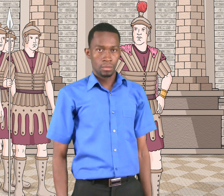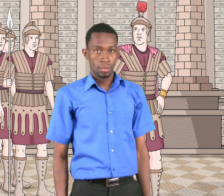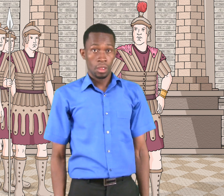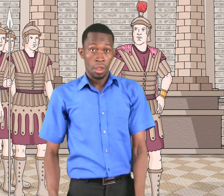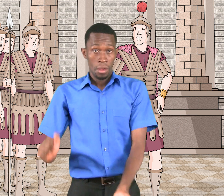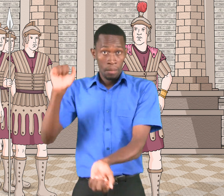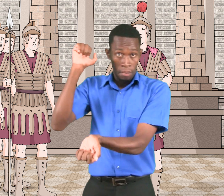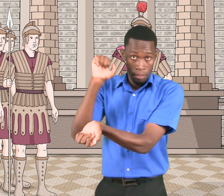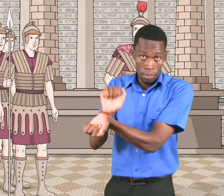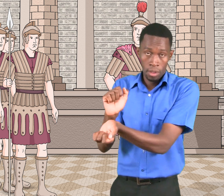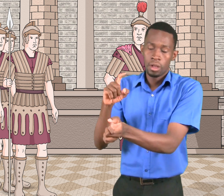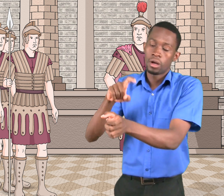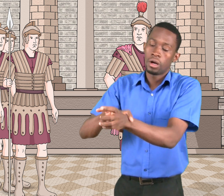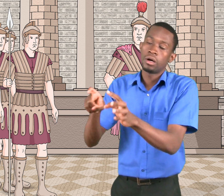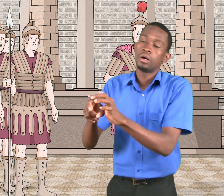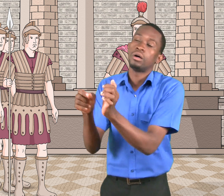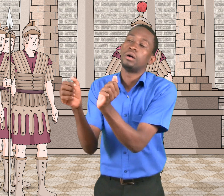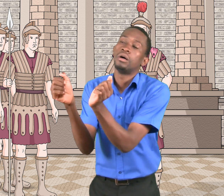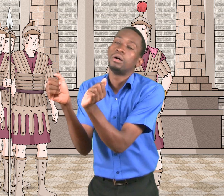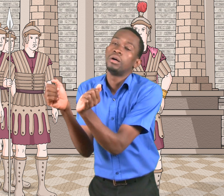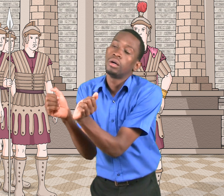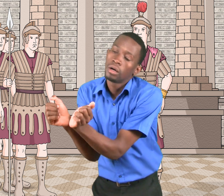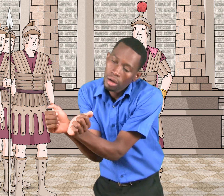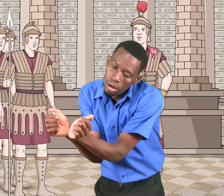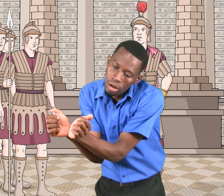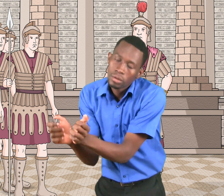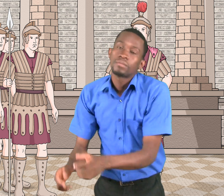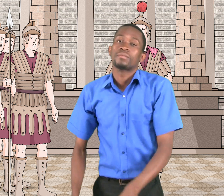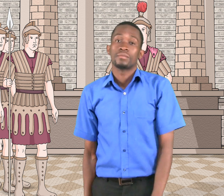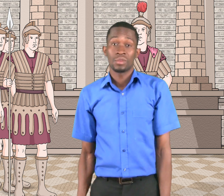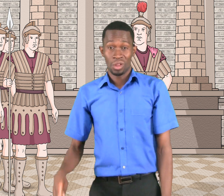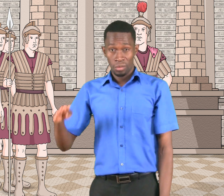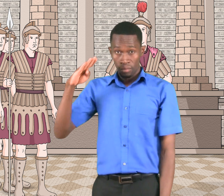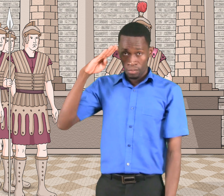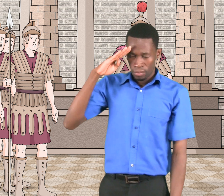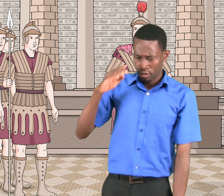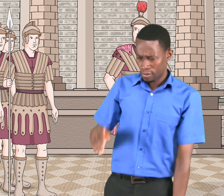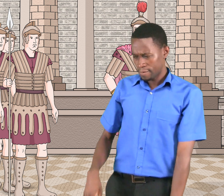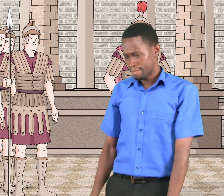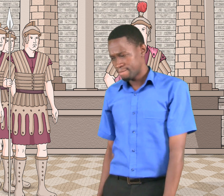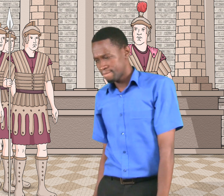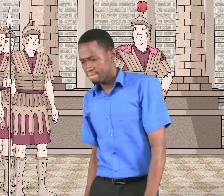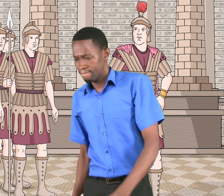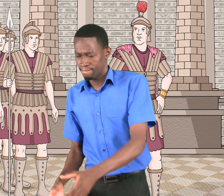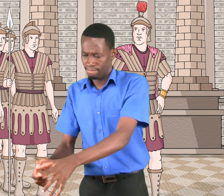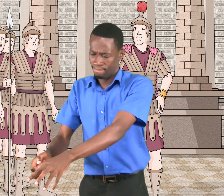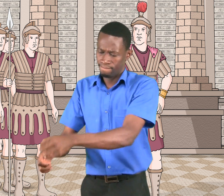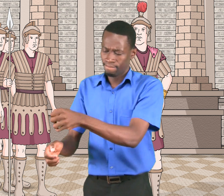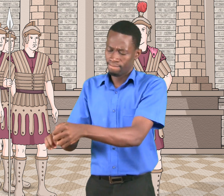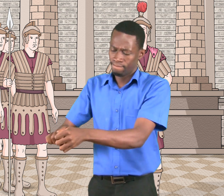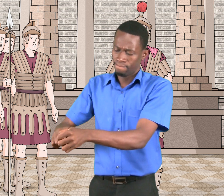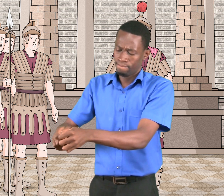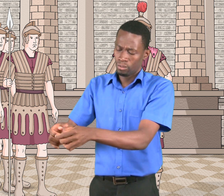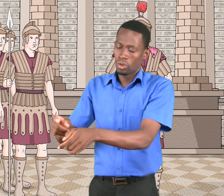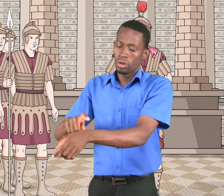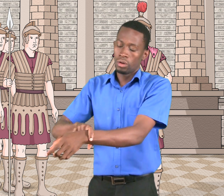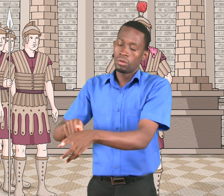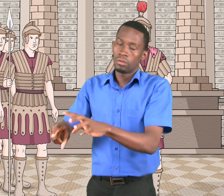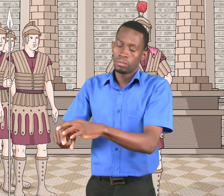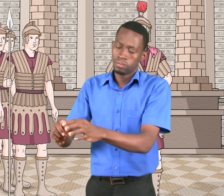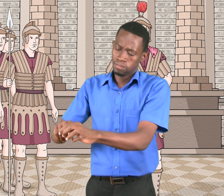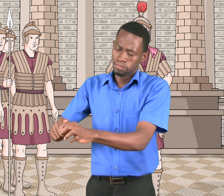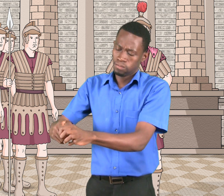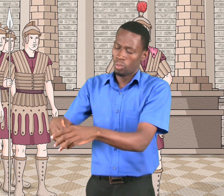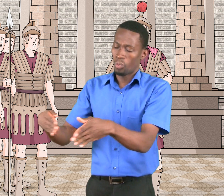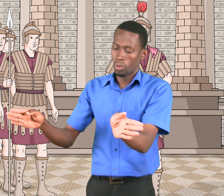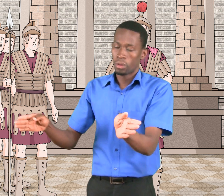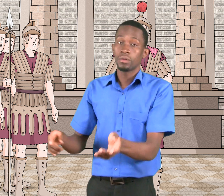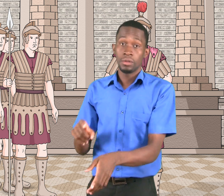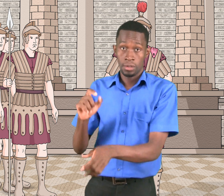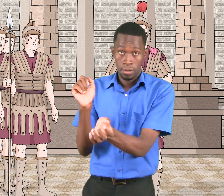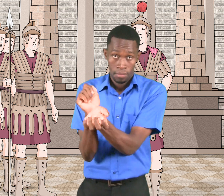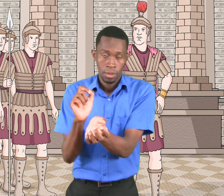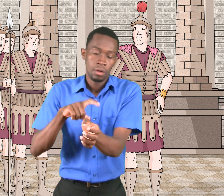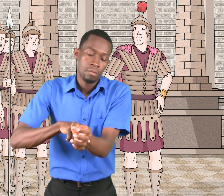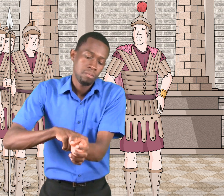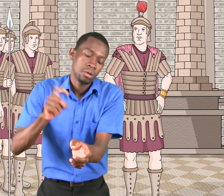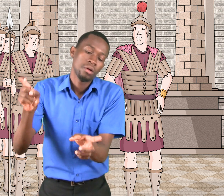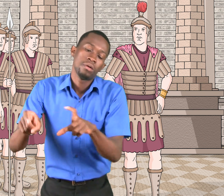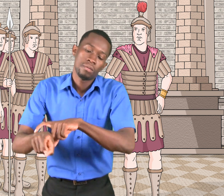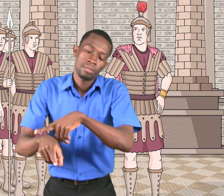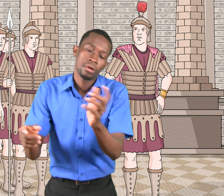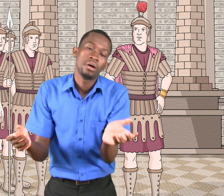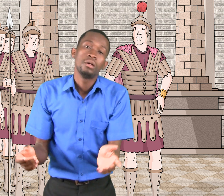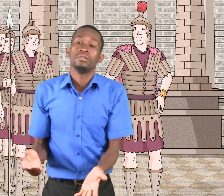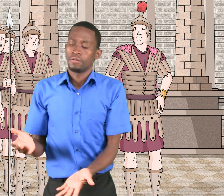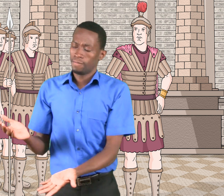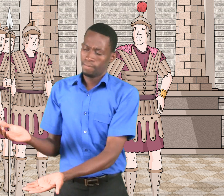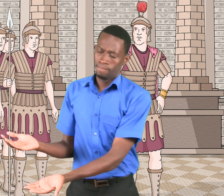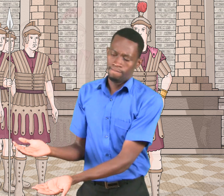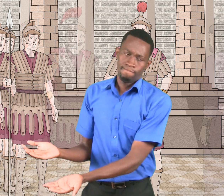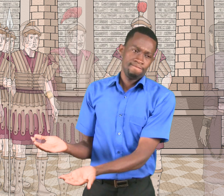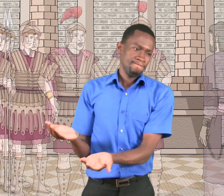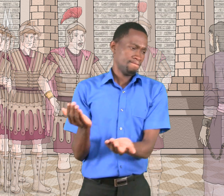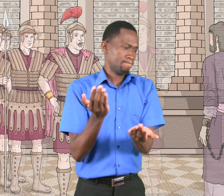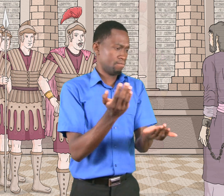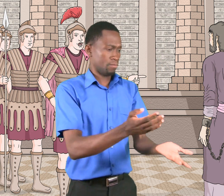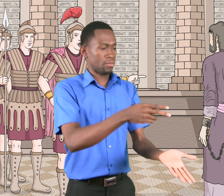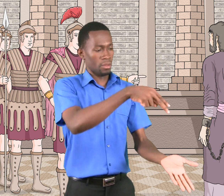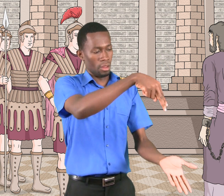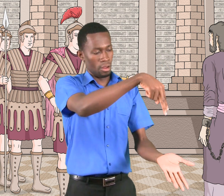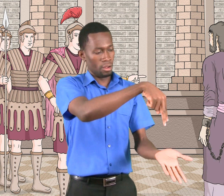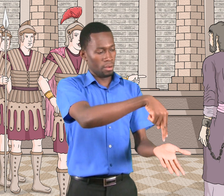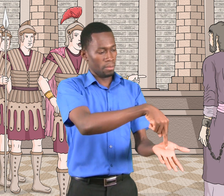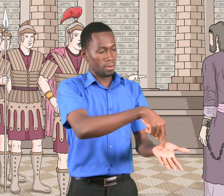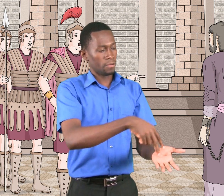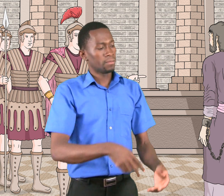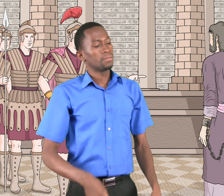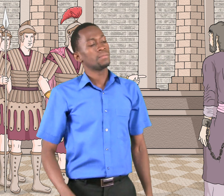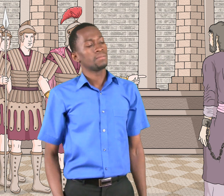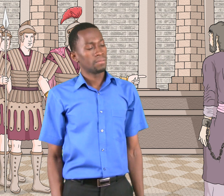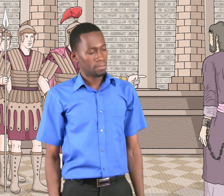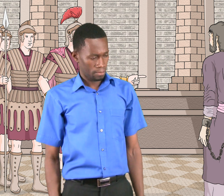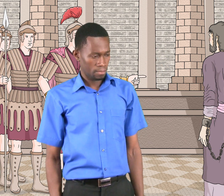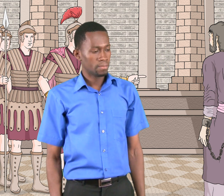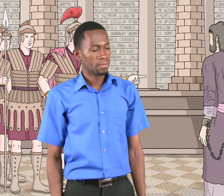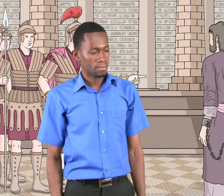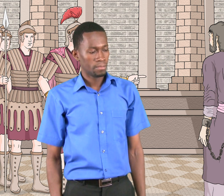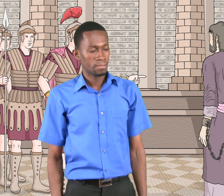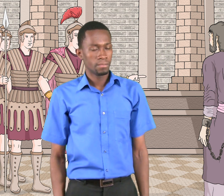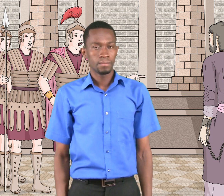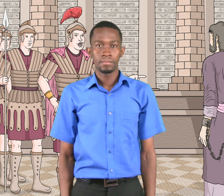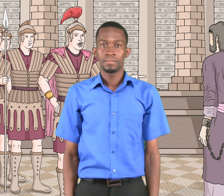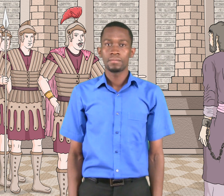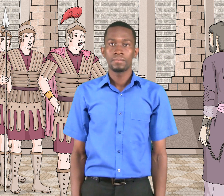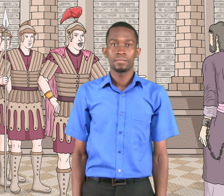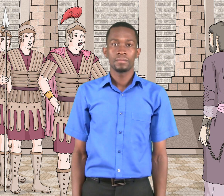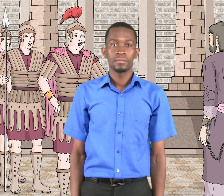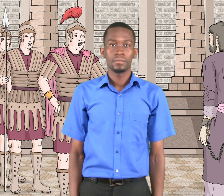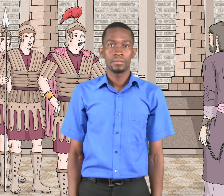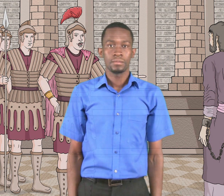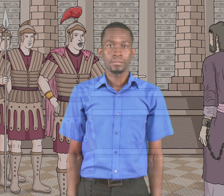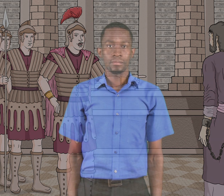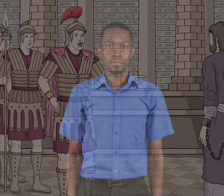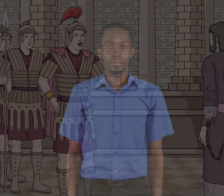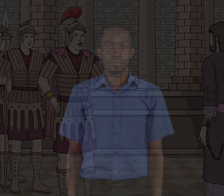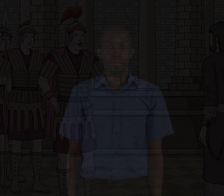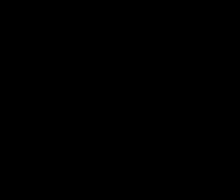Then he brought Paul down and had him stand before them.